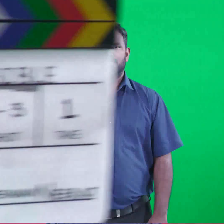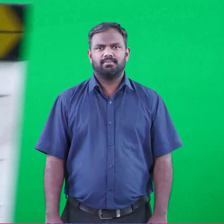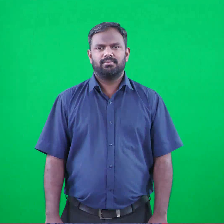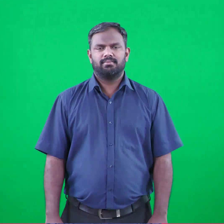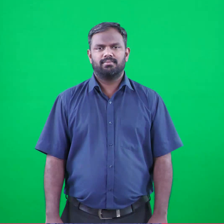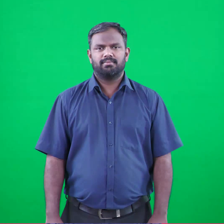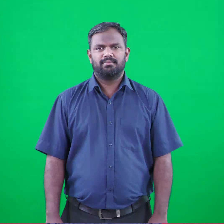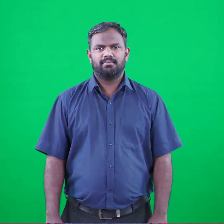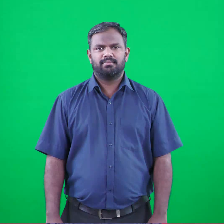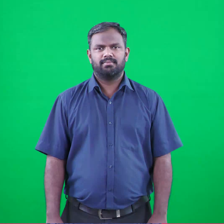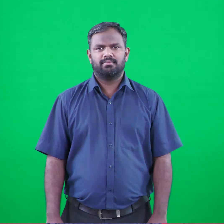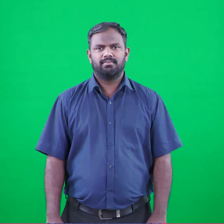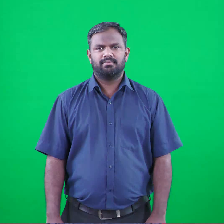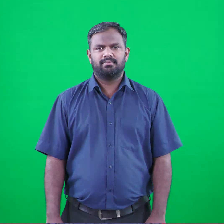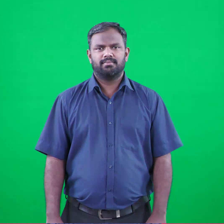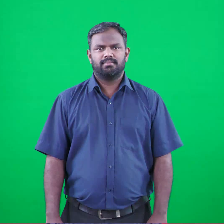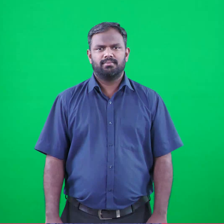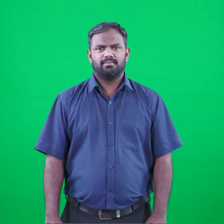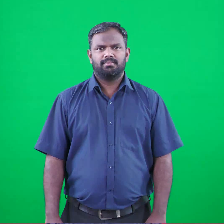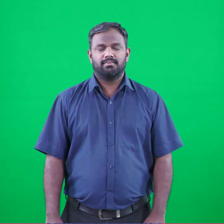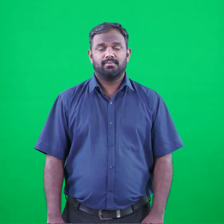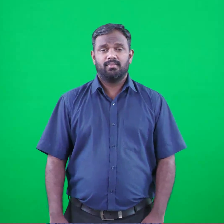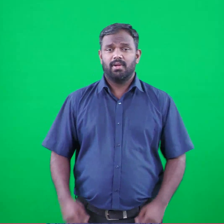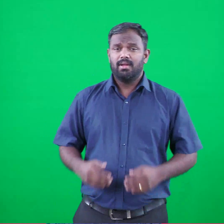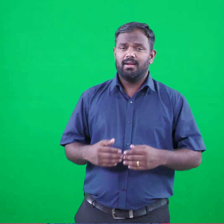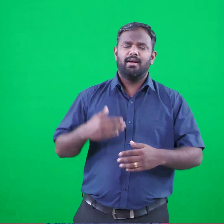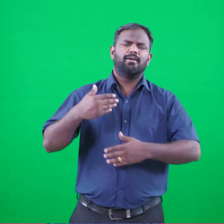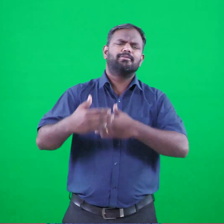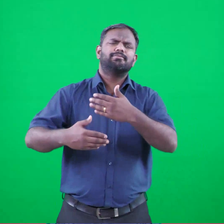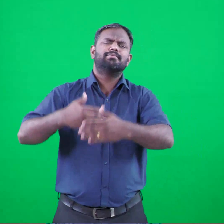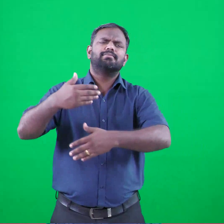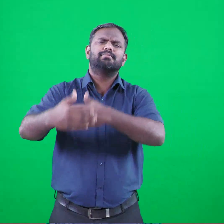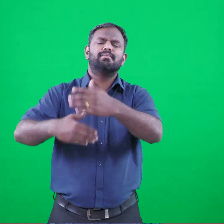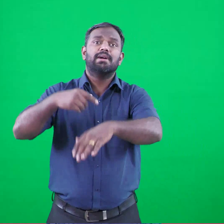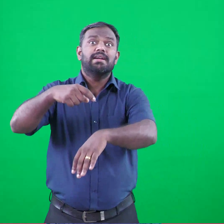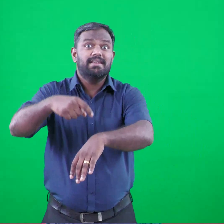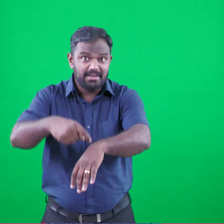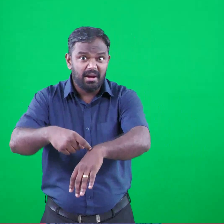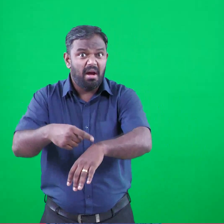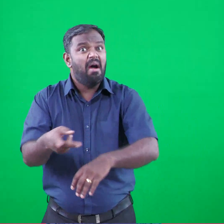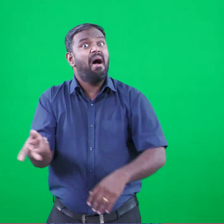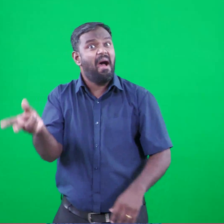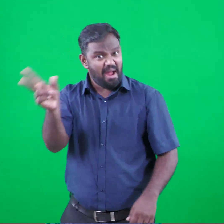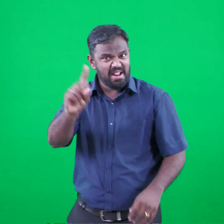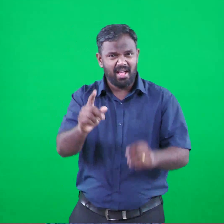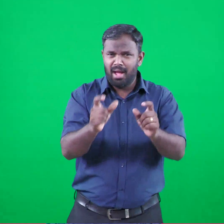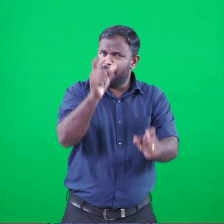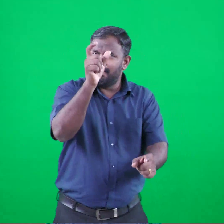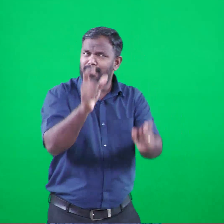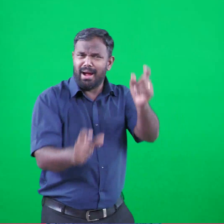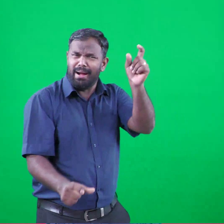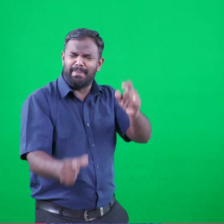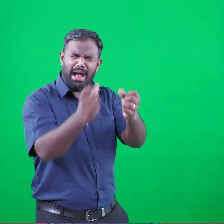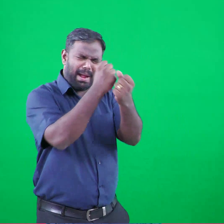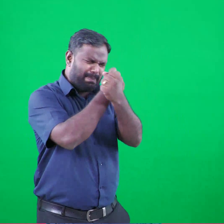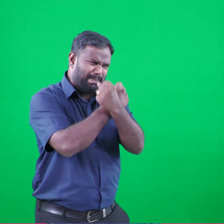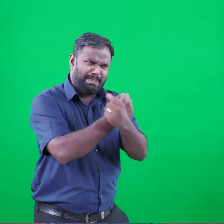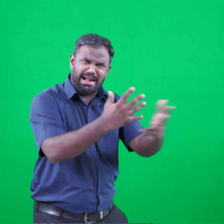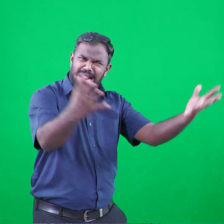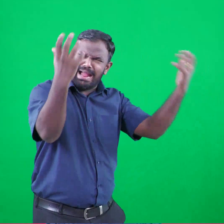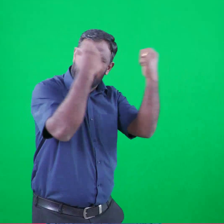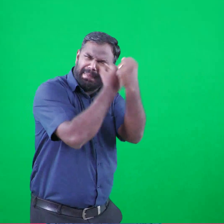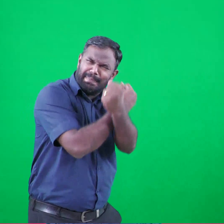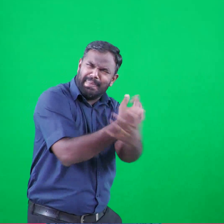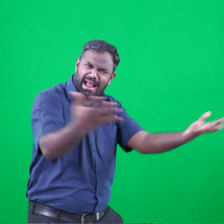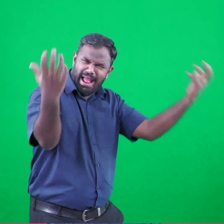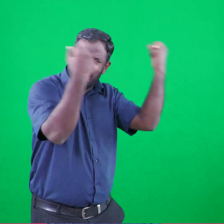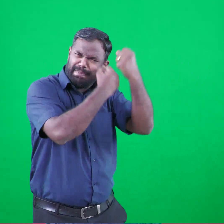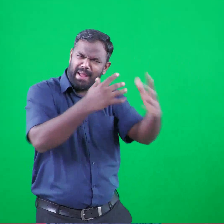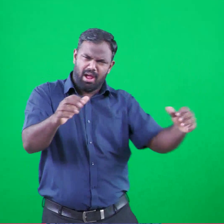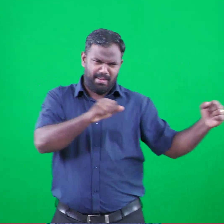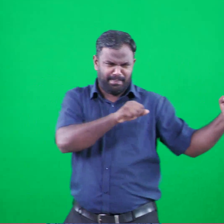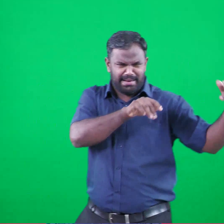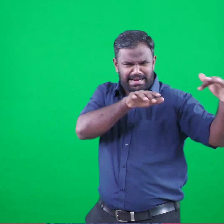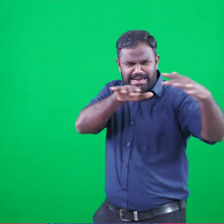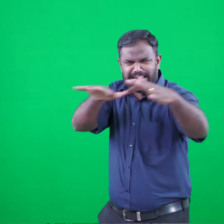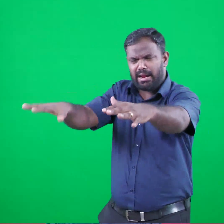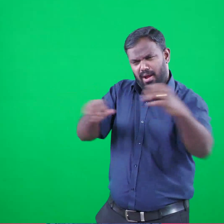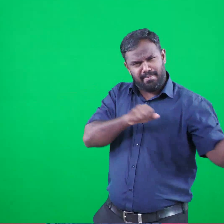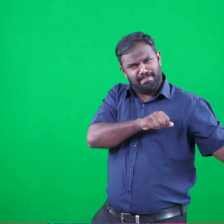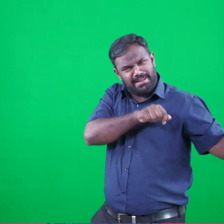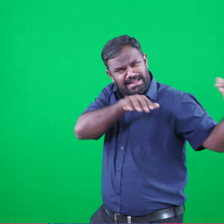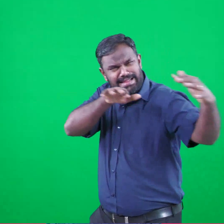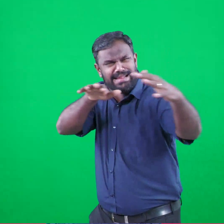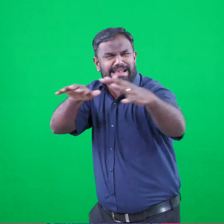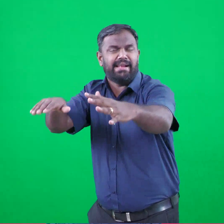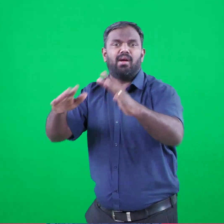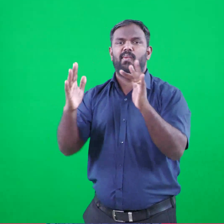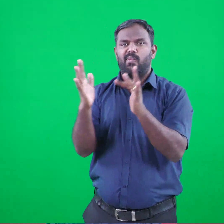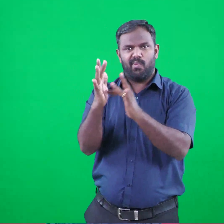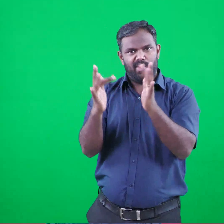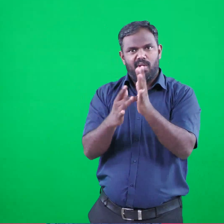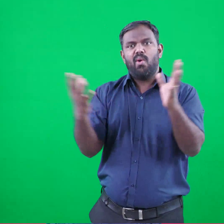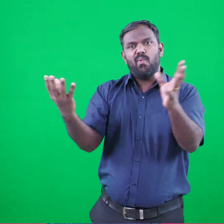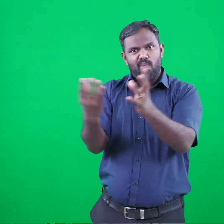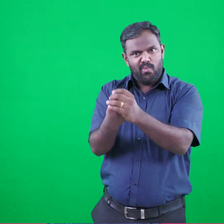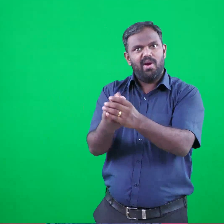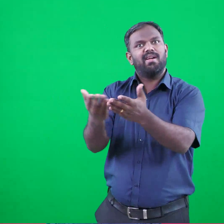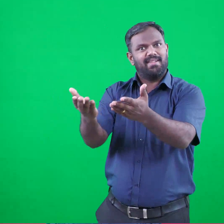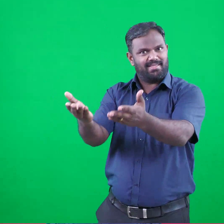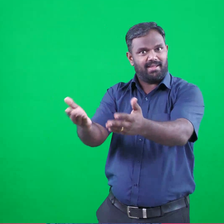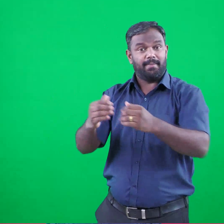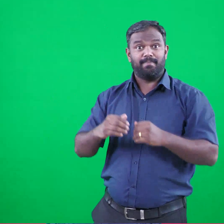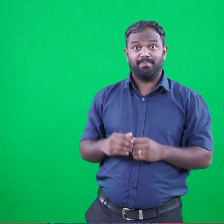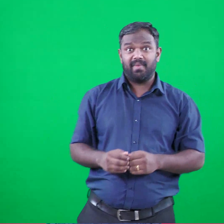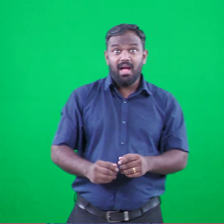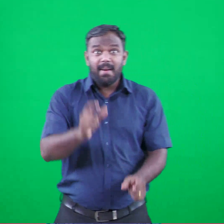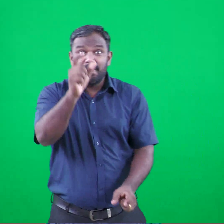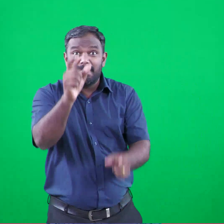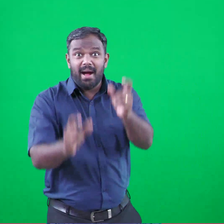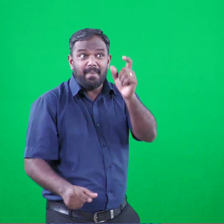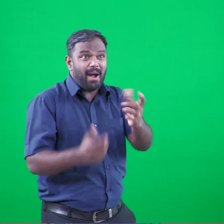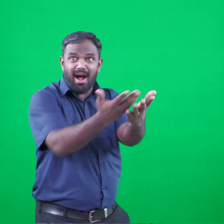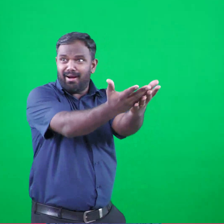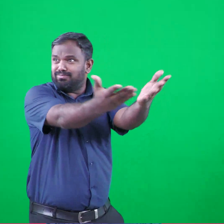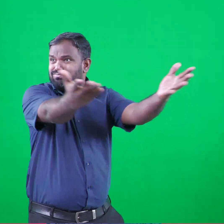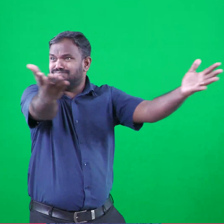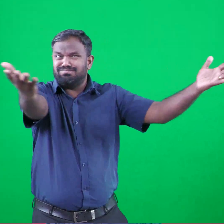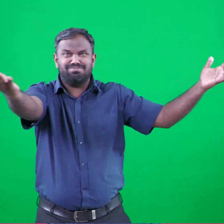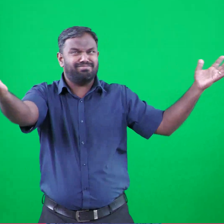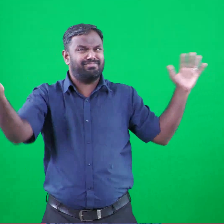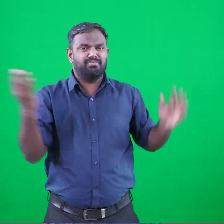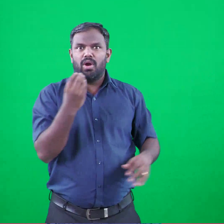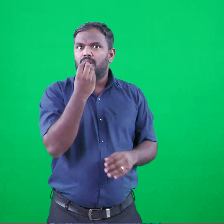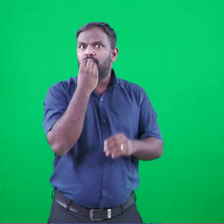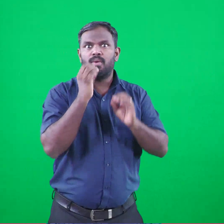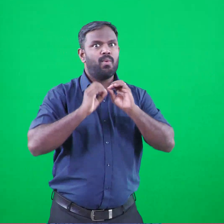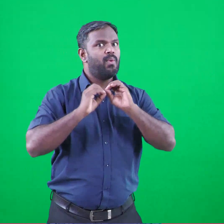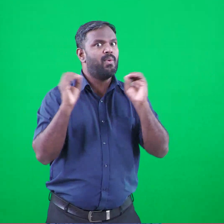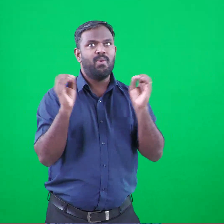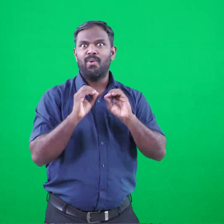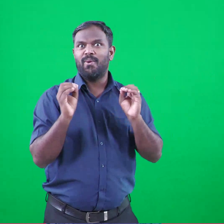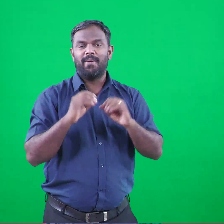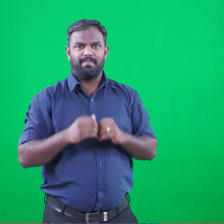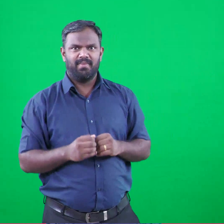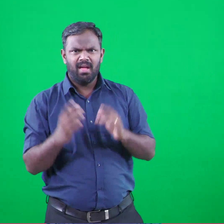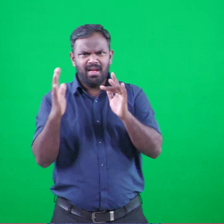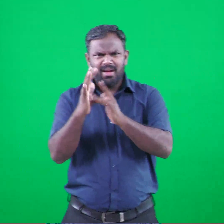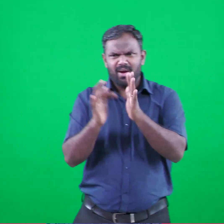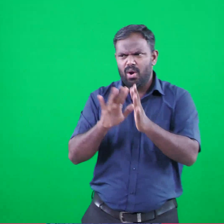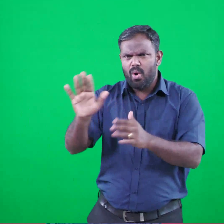In those days the crowd once again became very large, and they had nothing to eat.